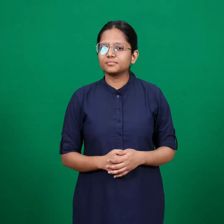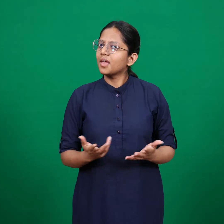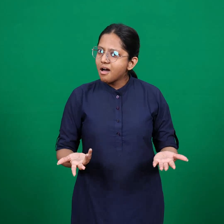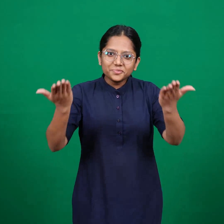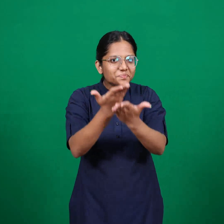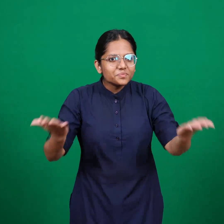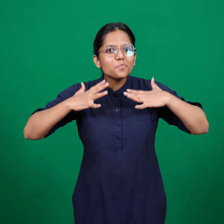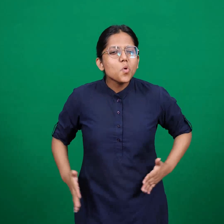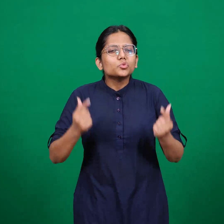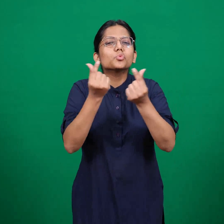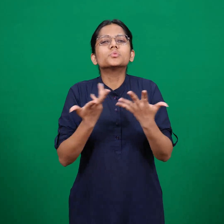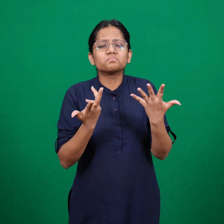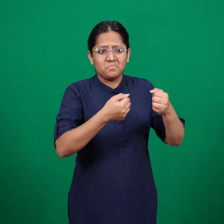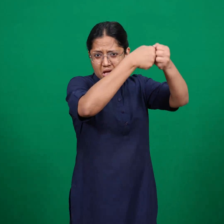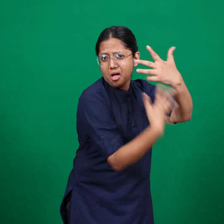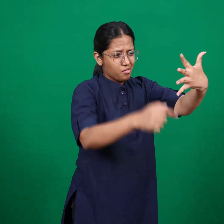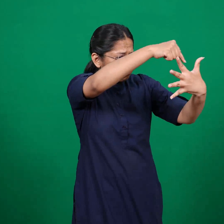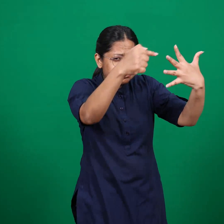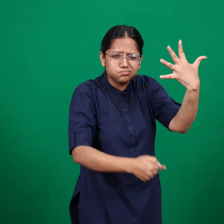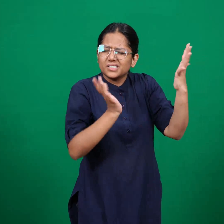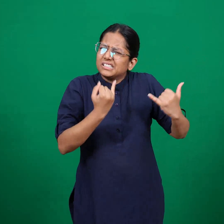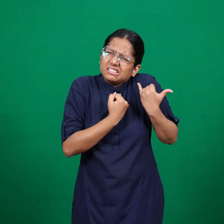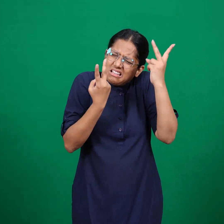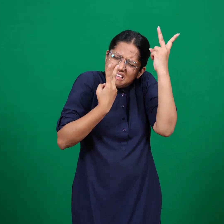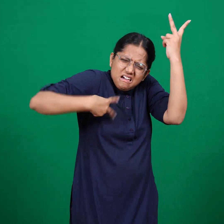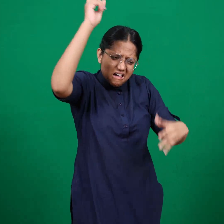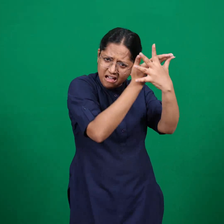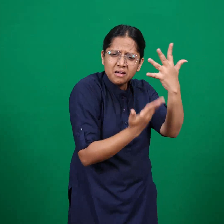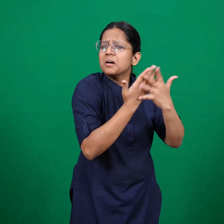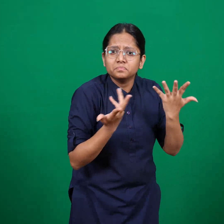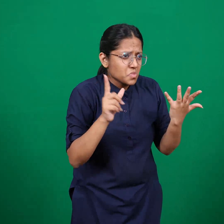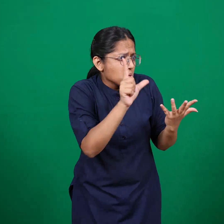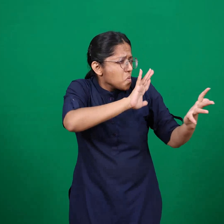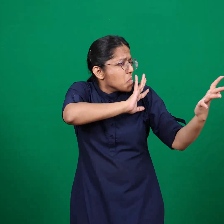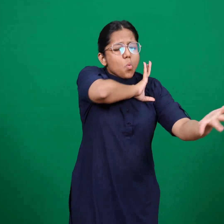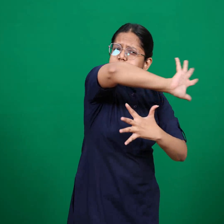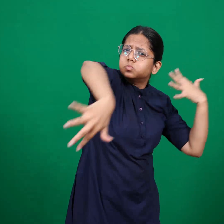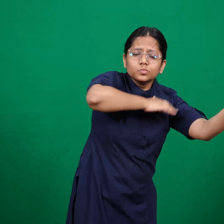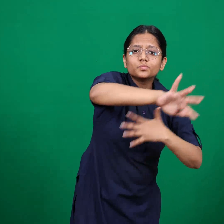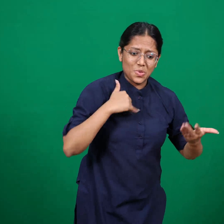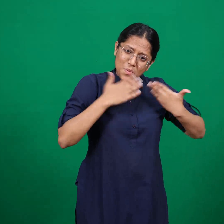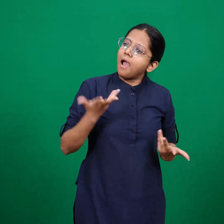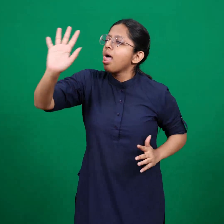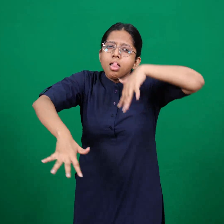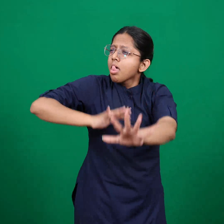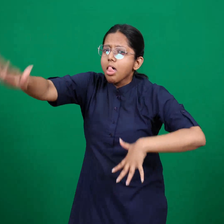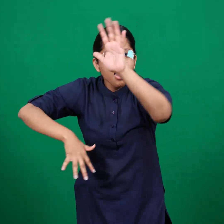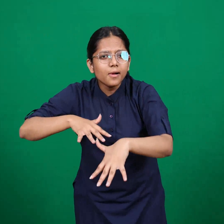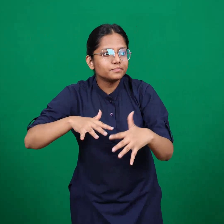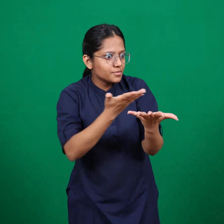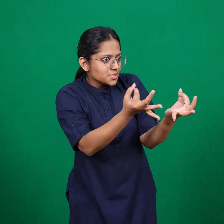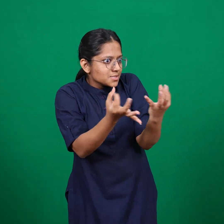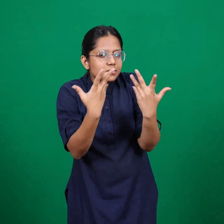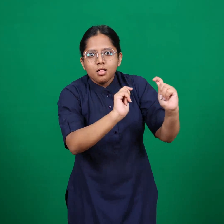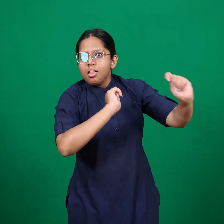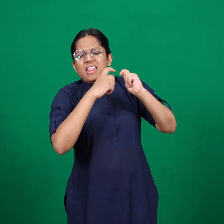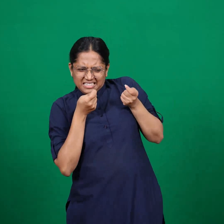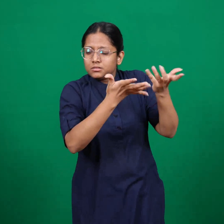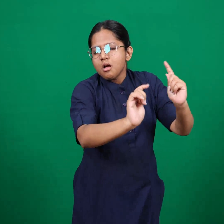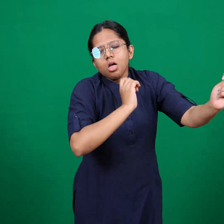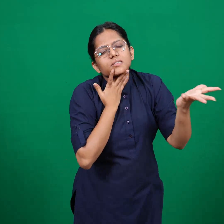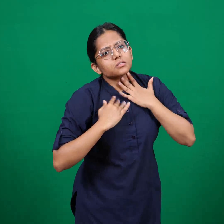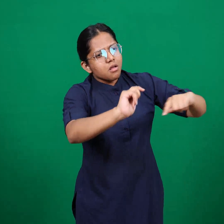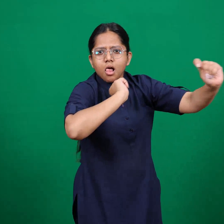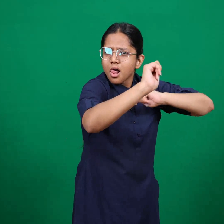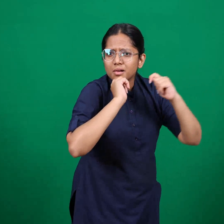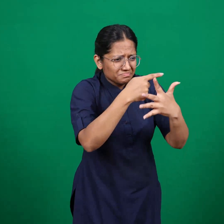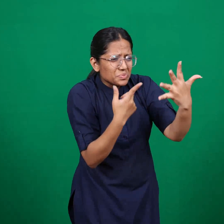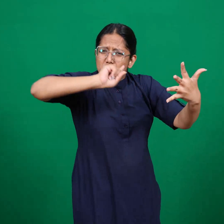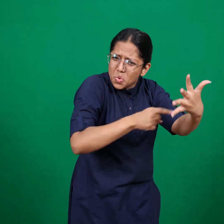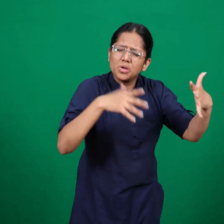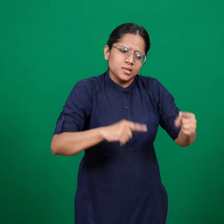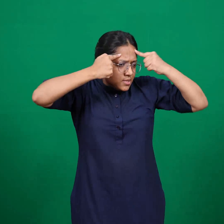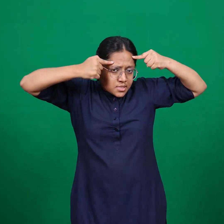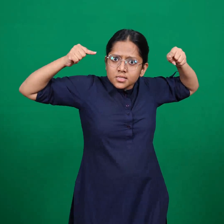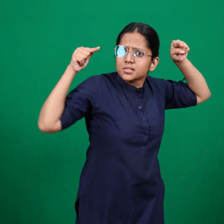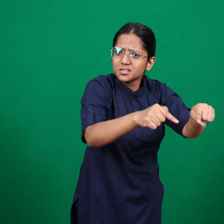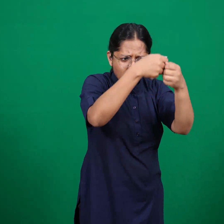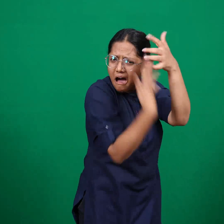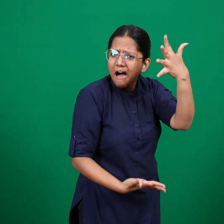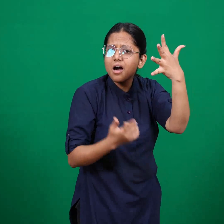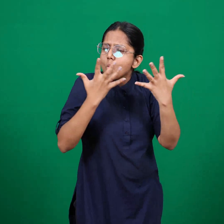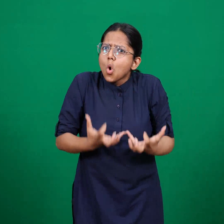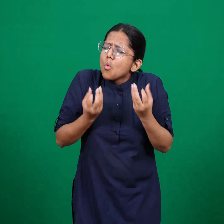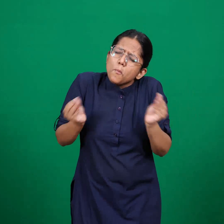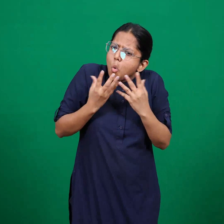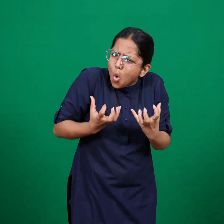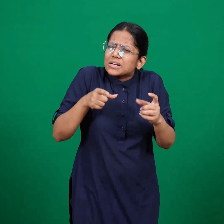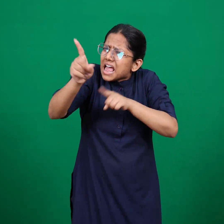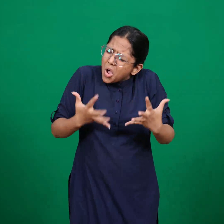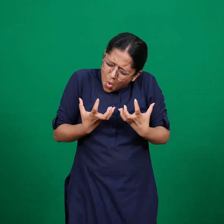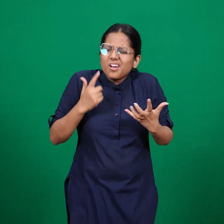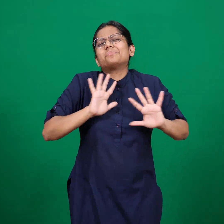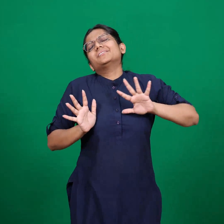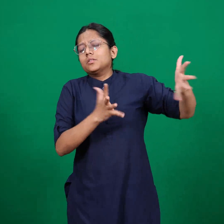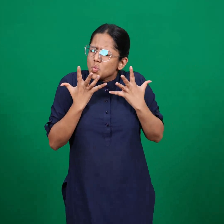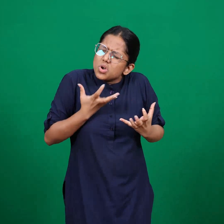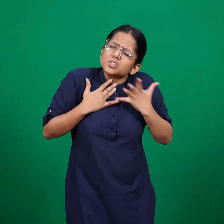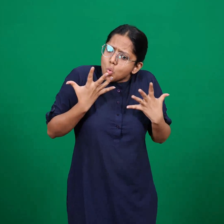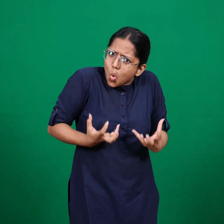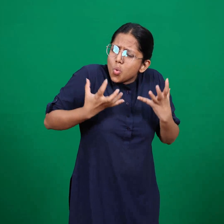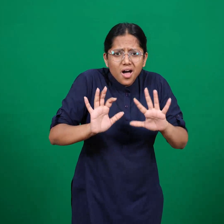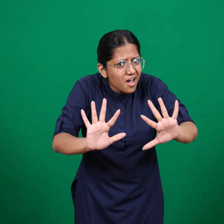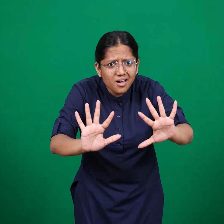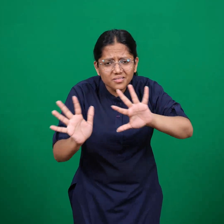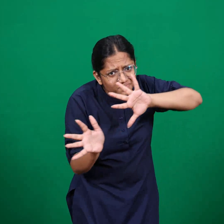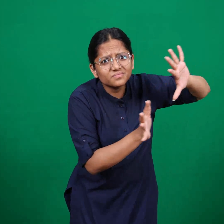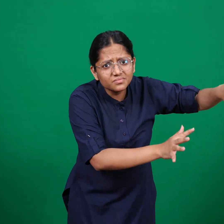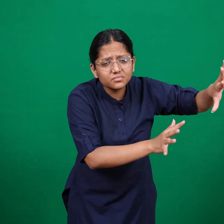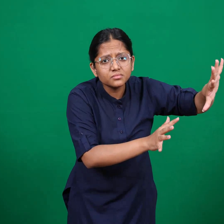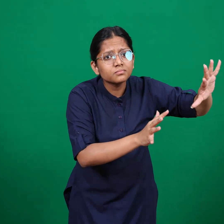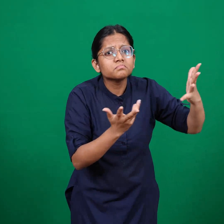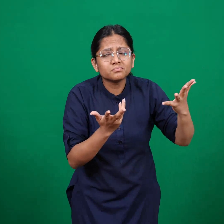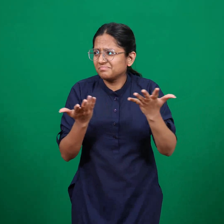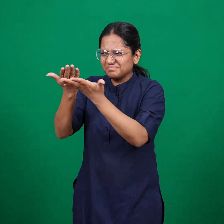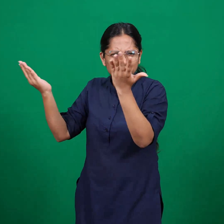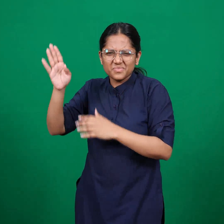Put to death, therefore, the components of your earthly nature: sexual immorality, impurity, lust, evil desires, and greed, which is idolatry.